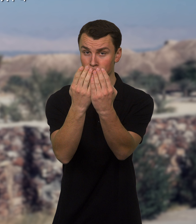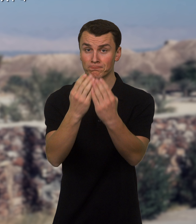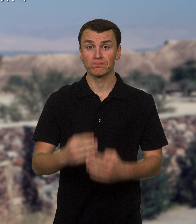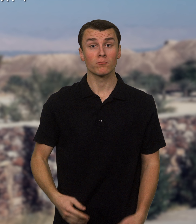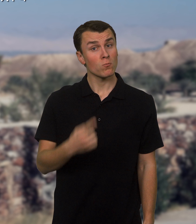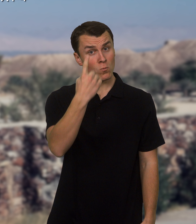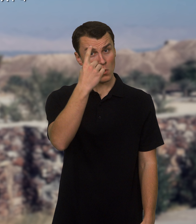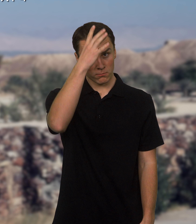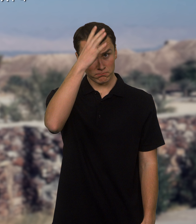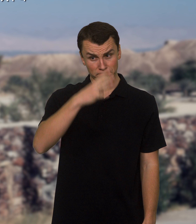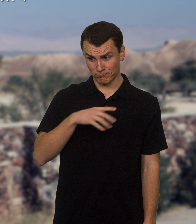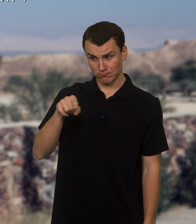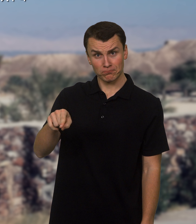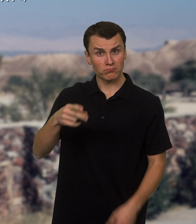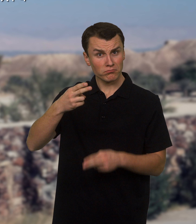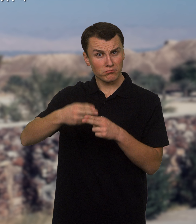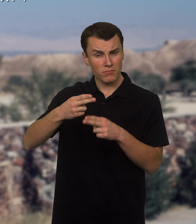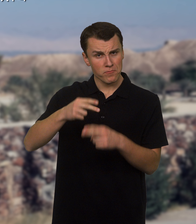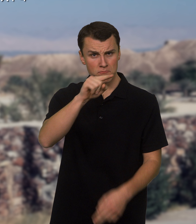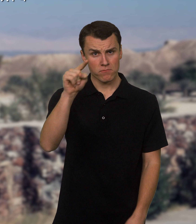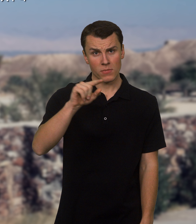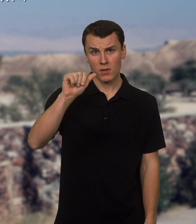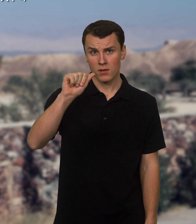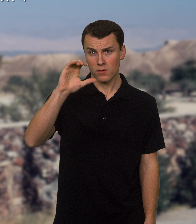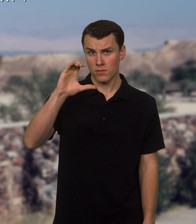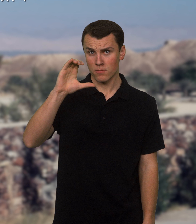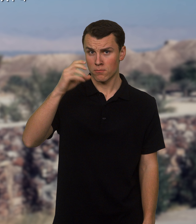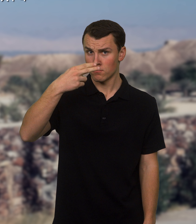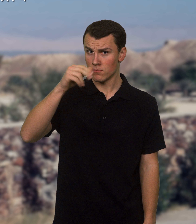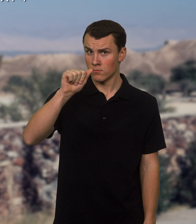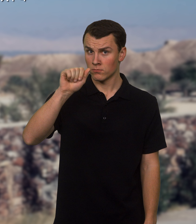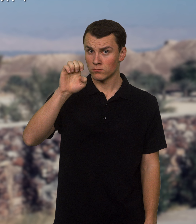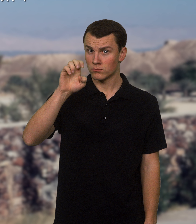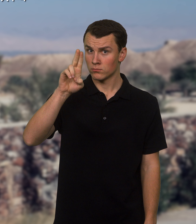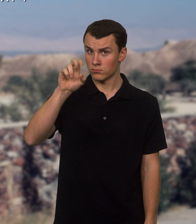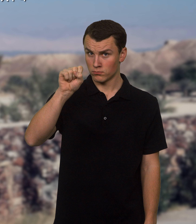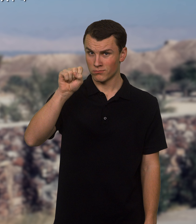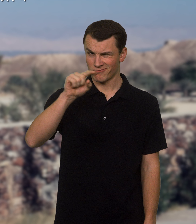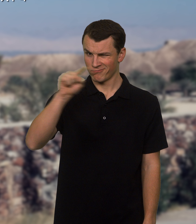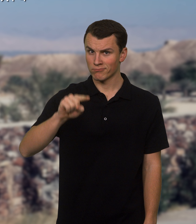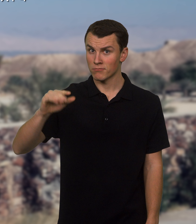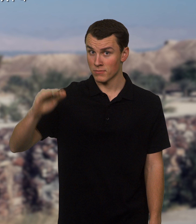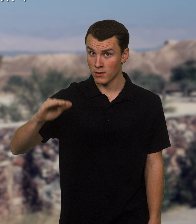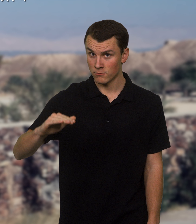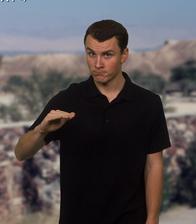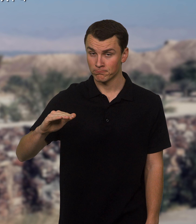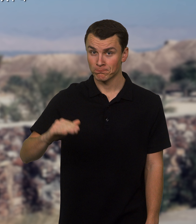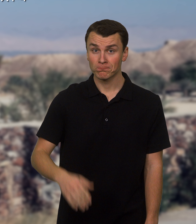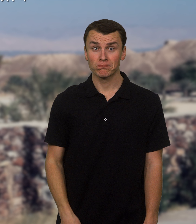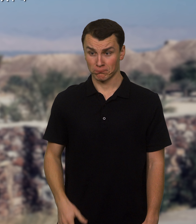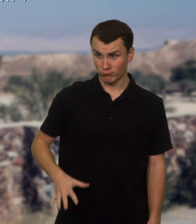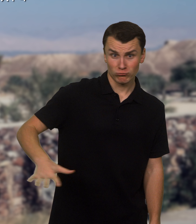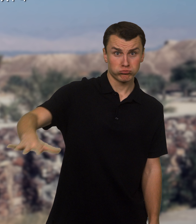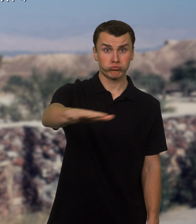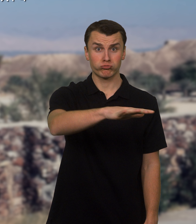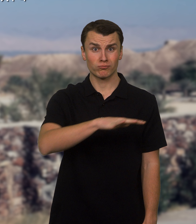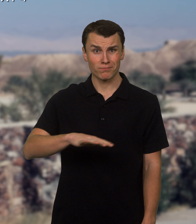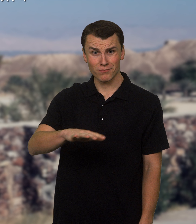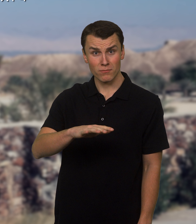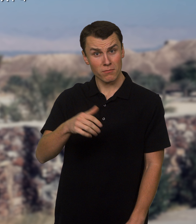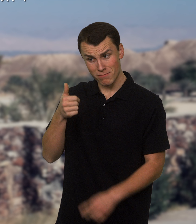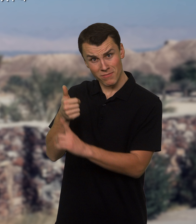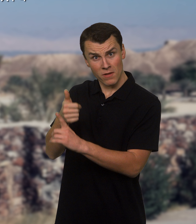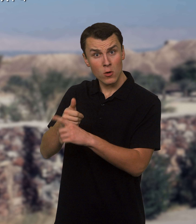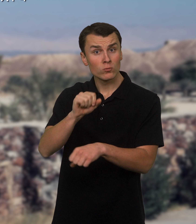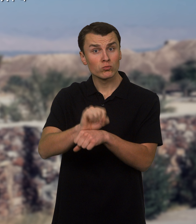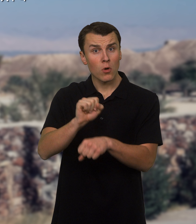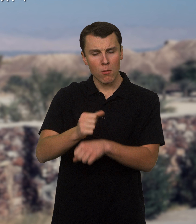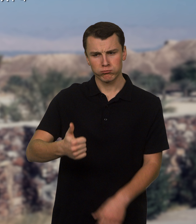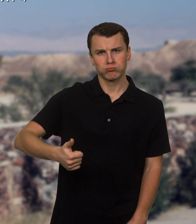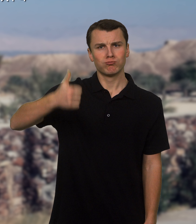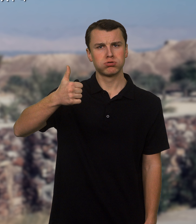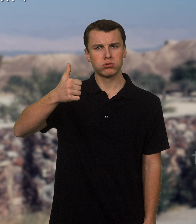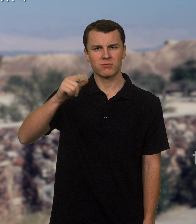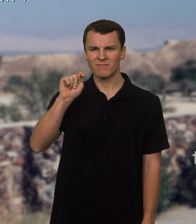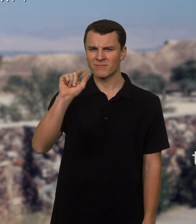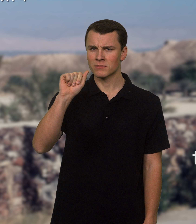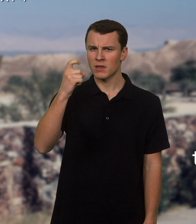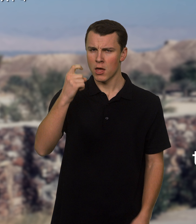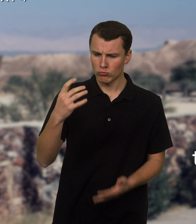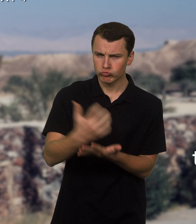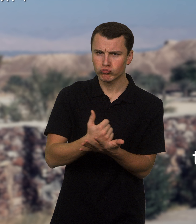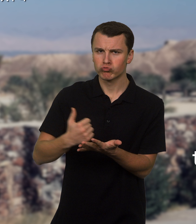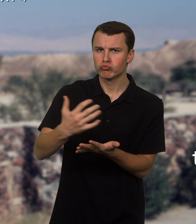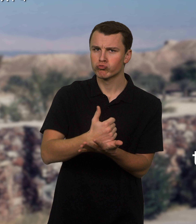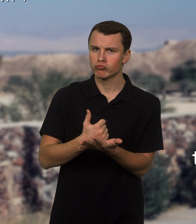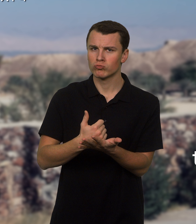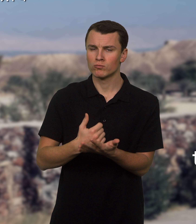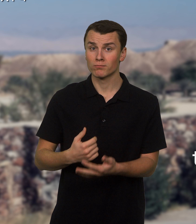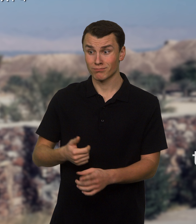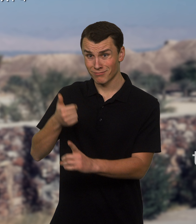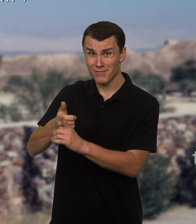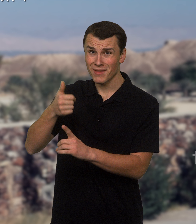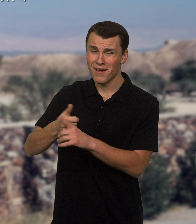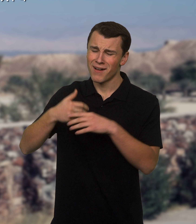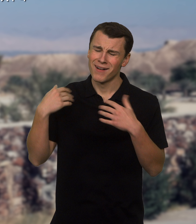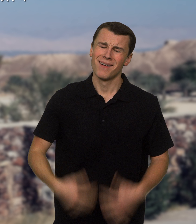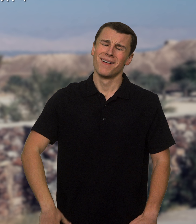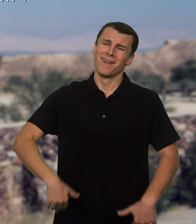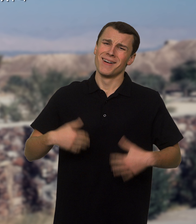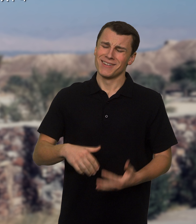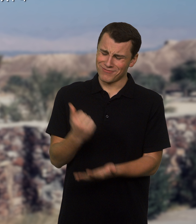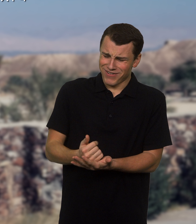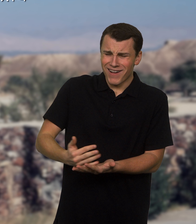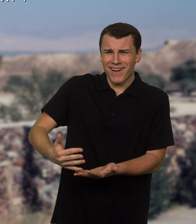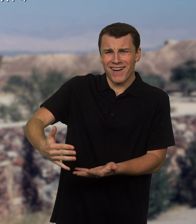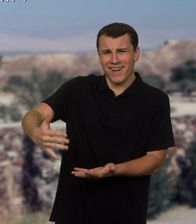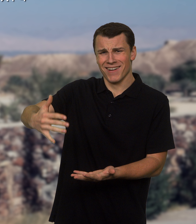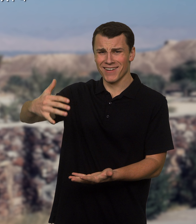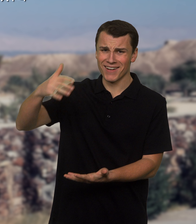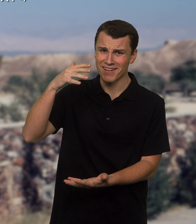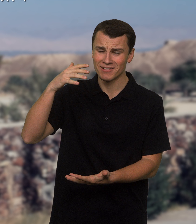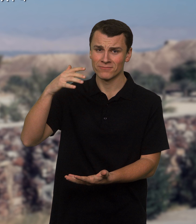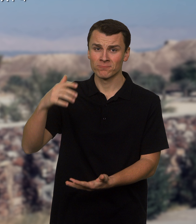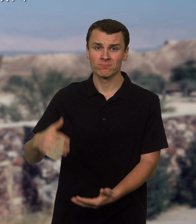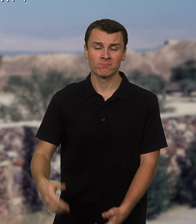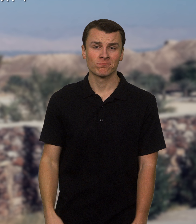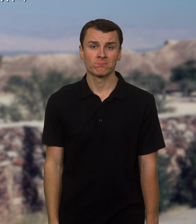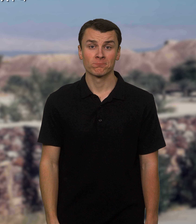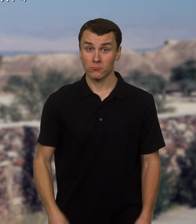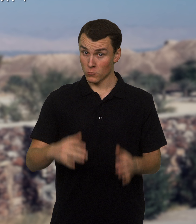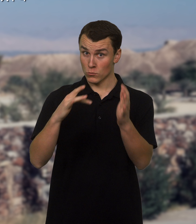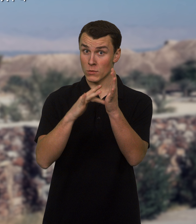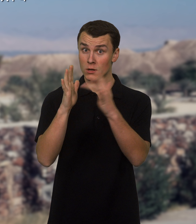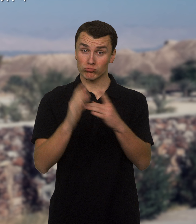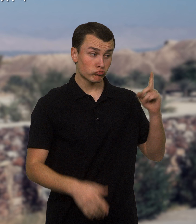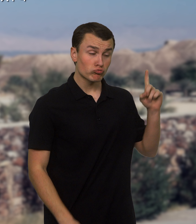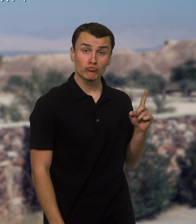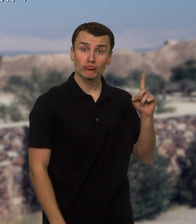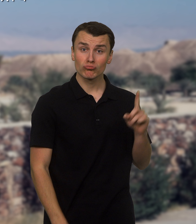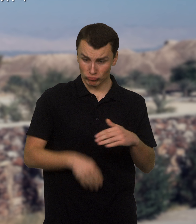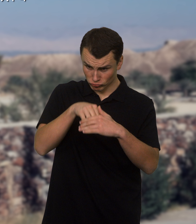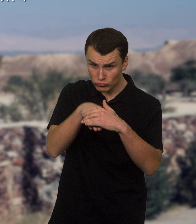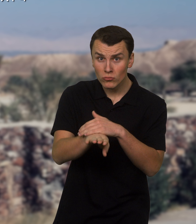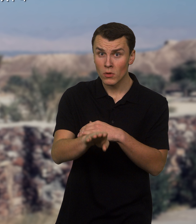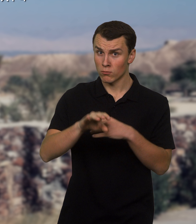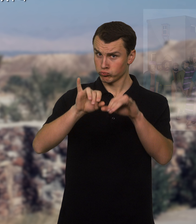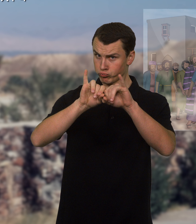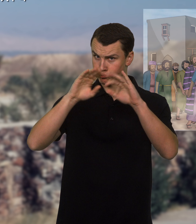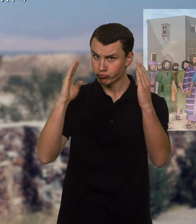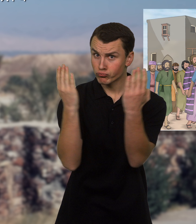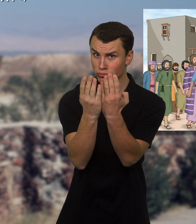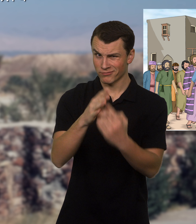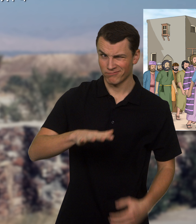And there was a man named Zacchaeus, a chief tax collector, who was very wealthy.